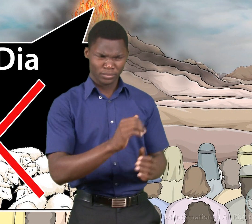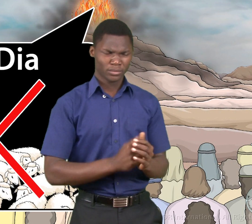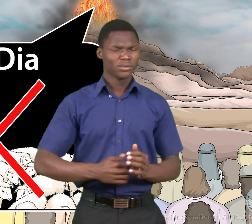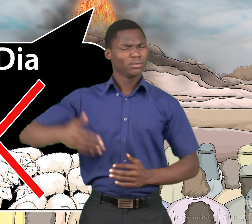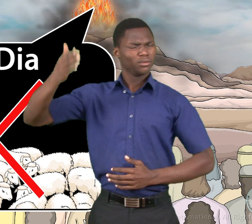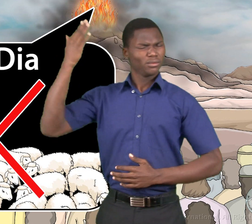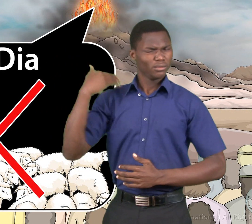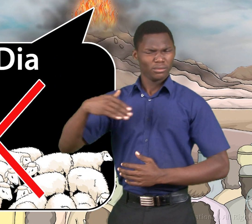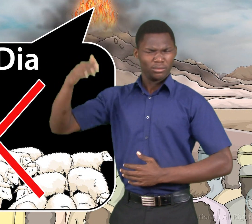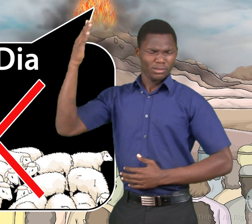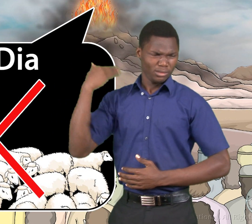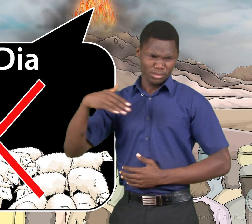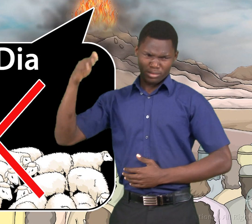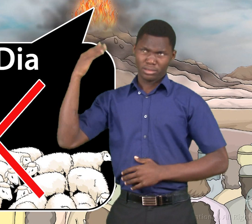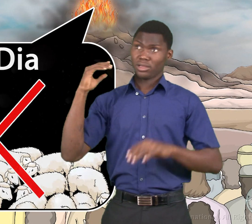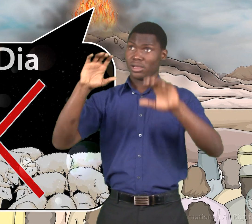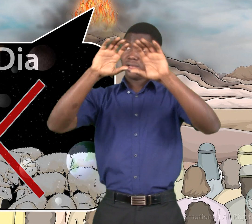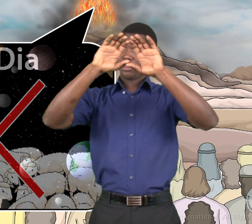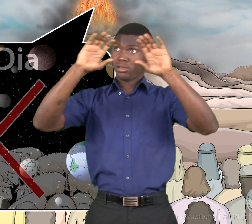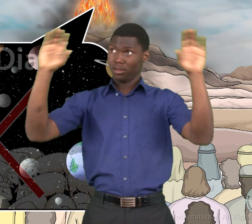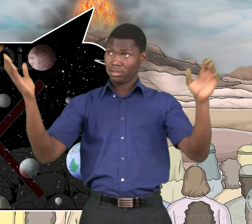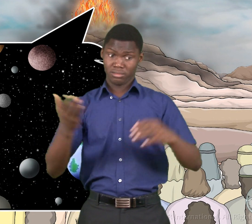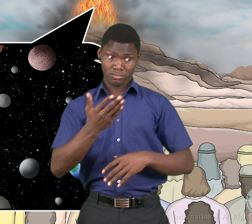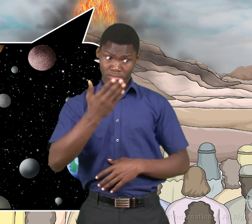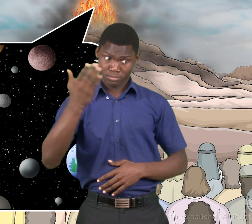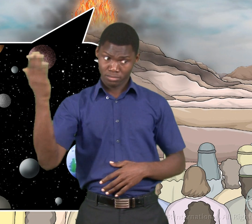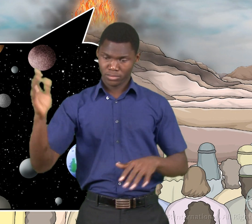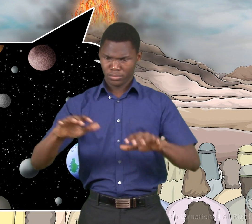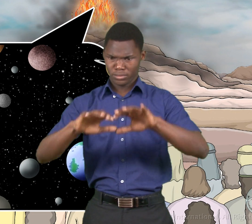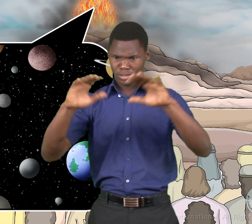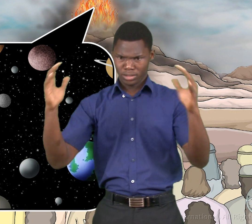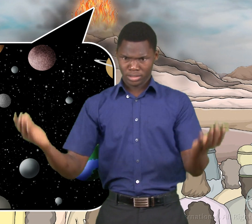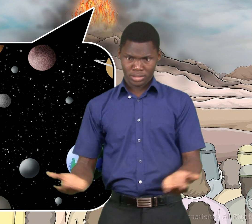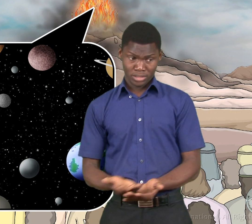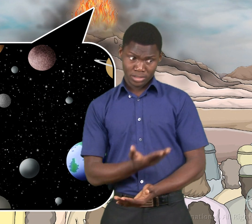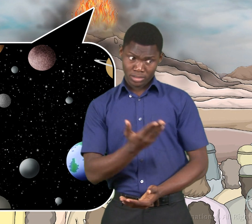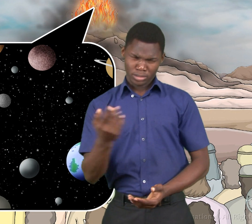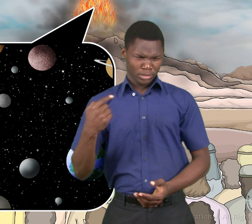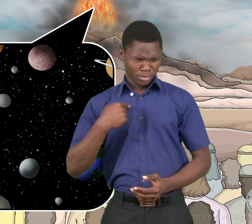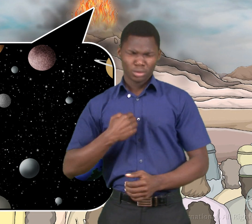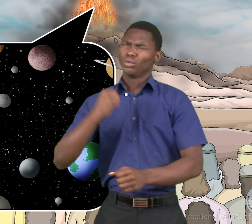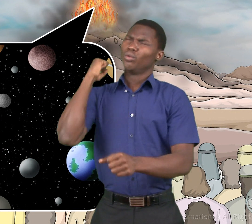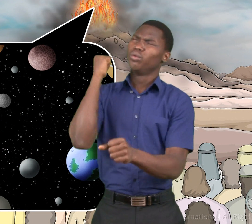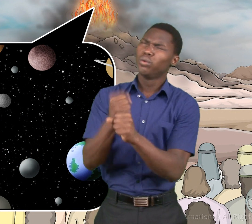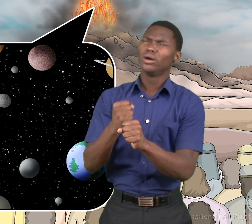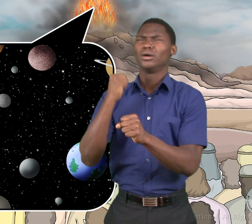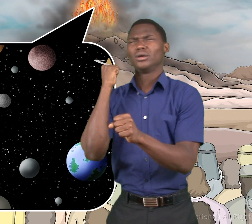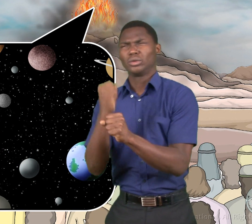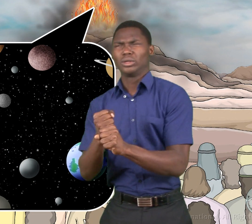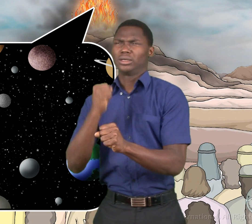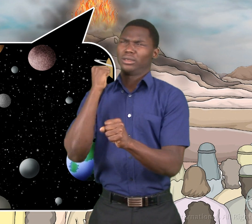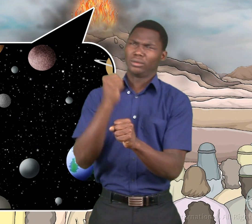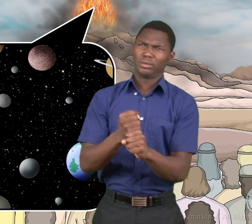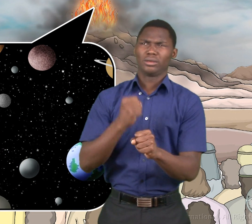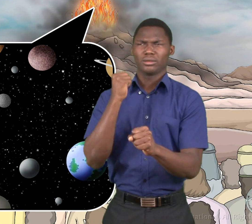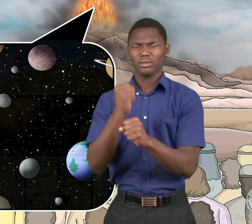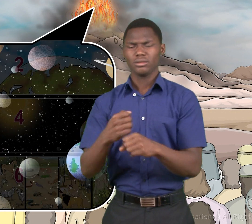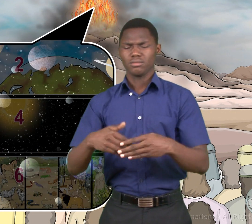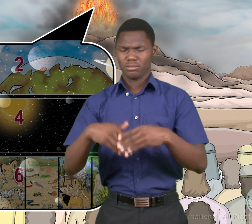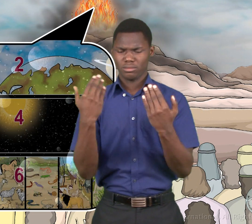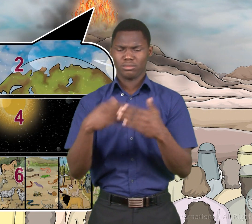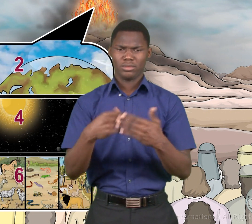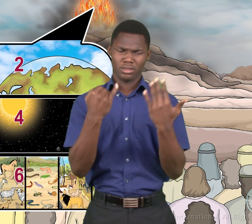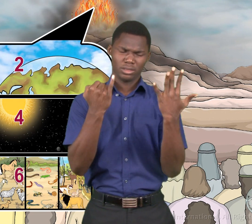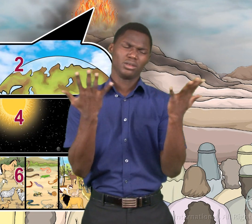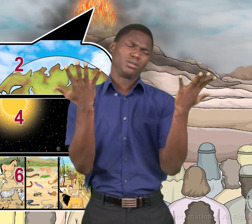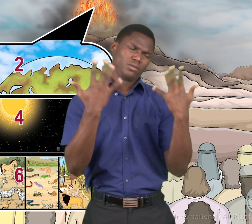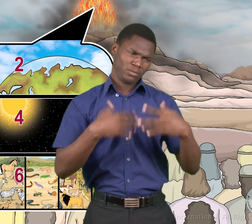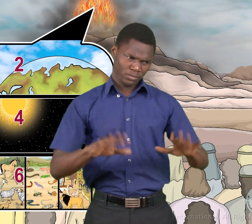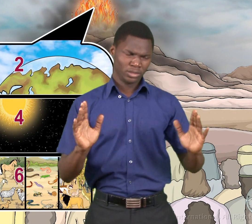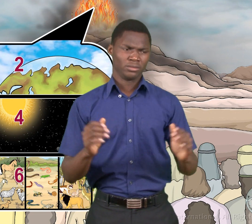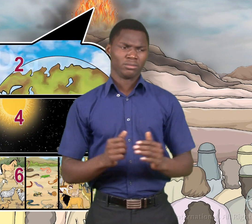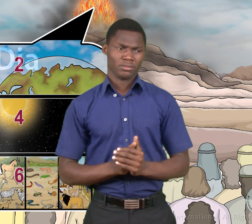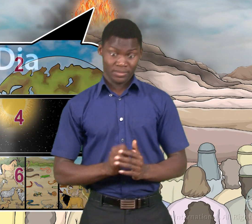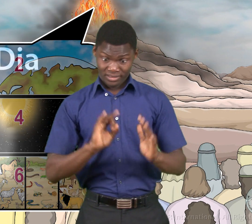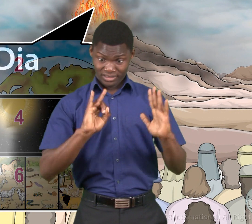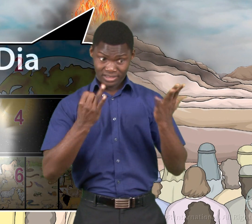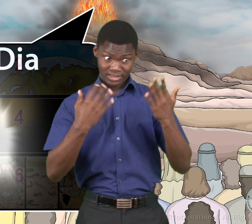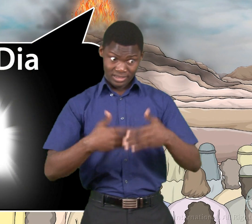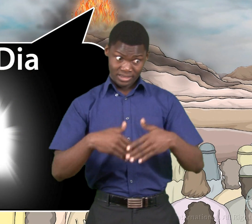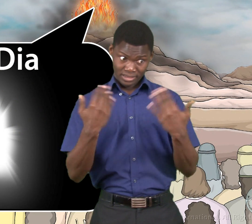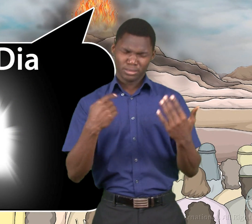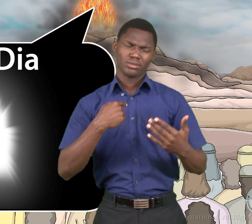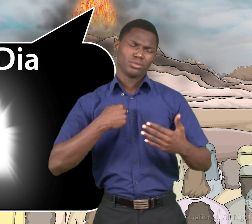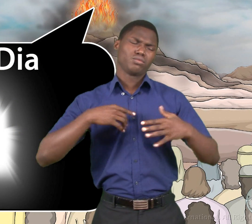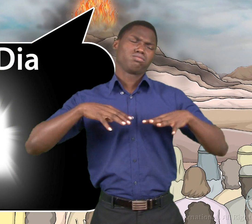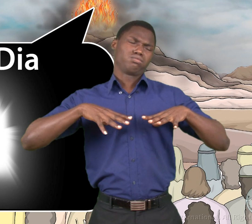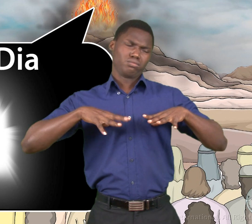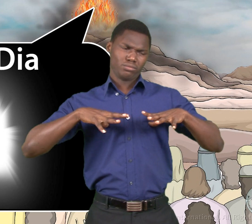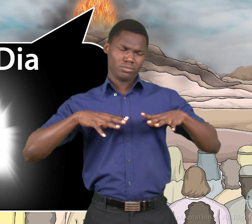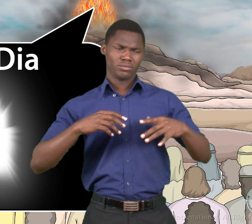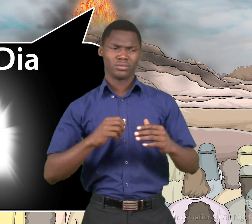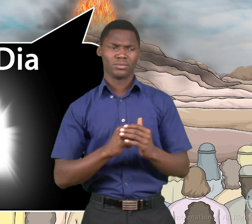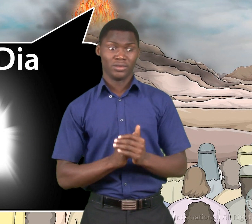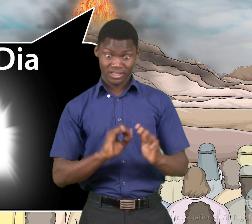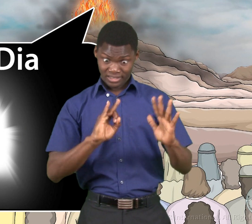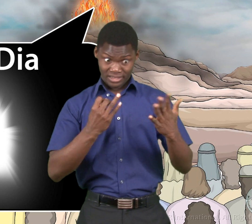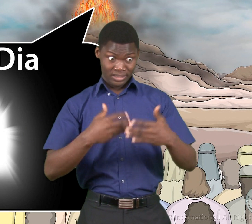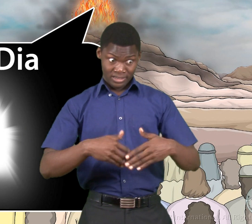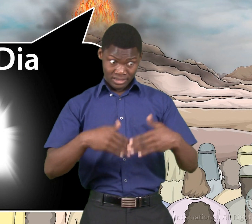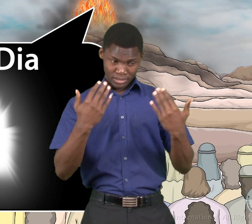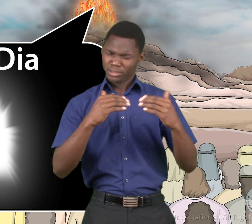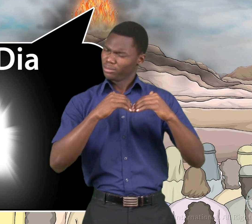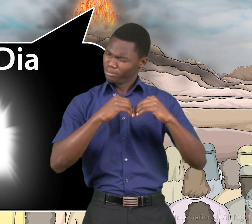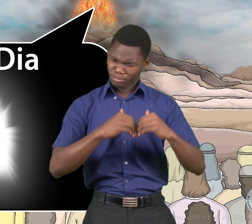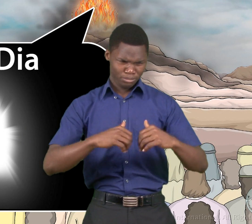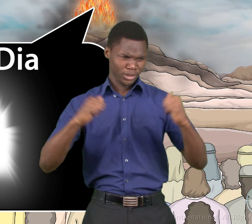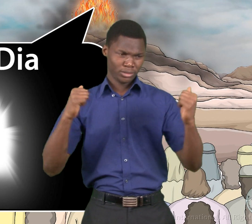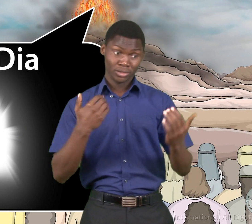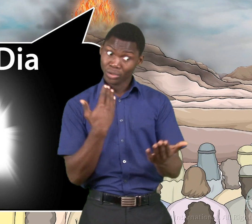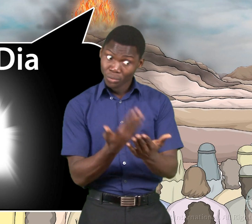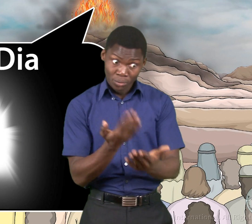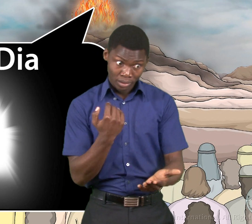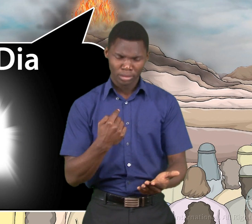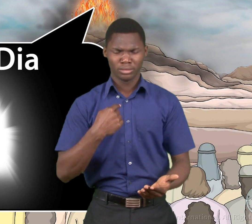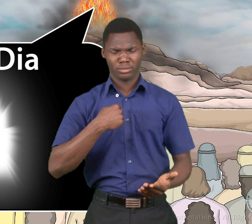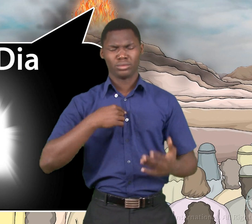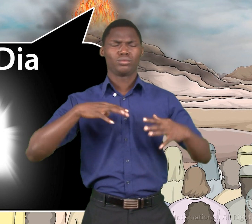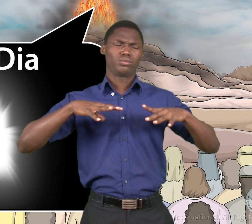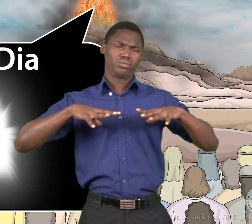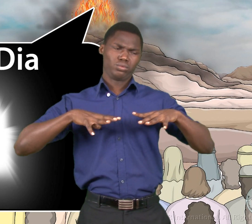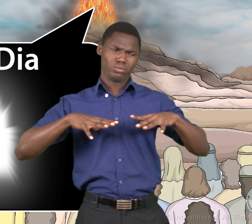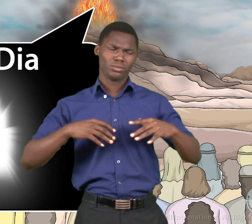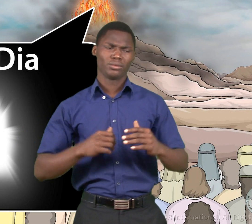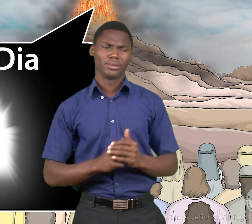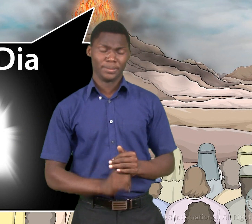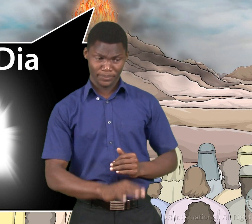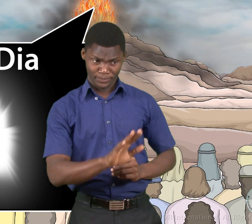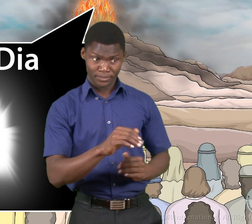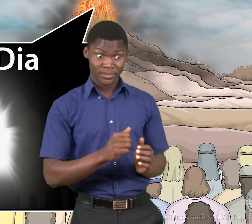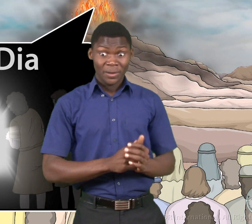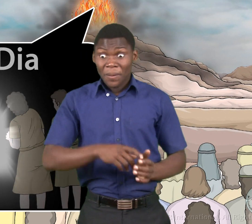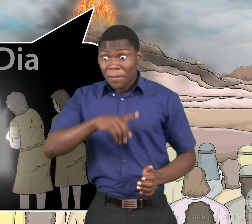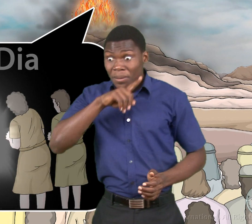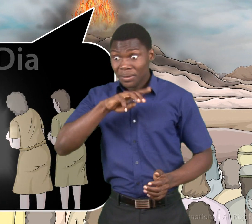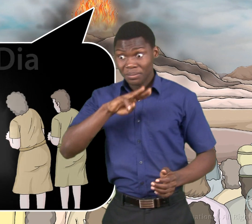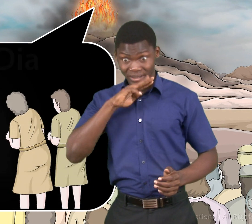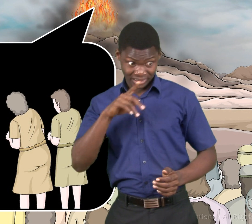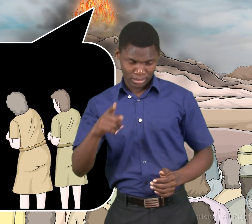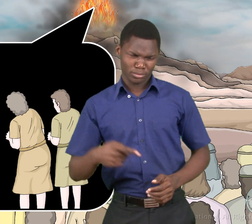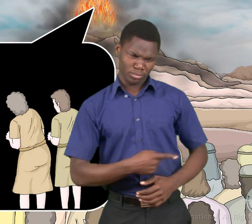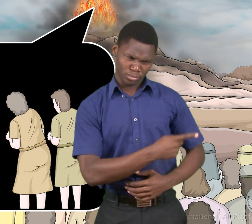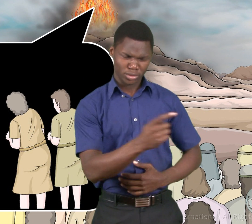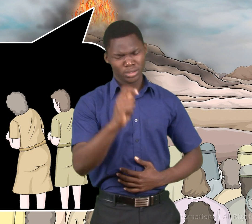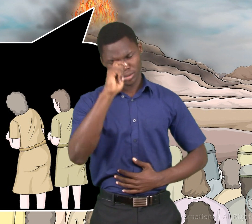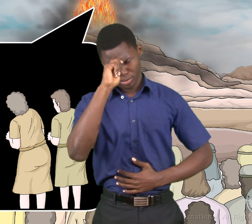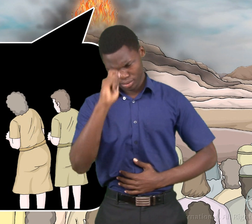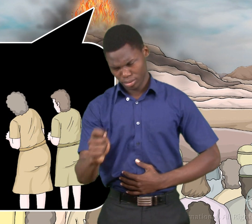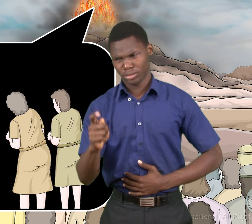For in six days the LORD made the heavens and the earth and the sea and all that is in them, but on the seventh day He rested. Therefore the LORD blessed the Sabbath day and set it apart as holy.